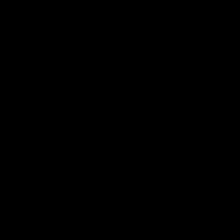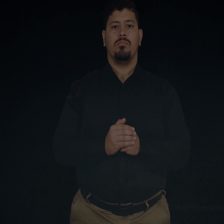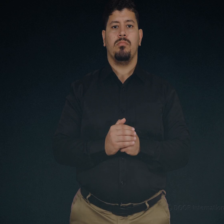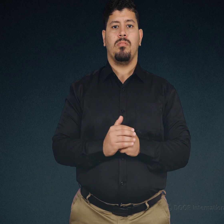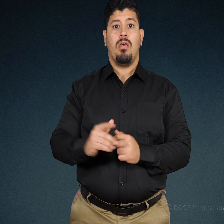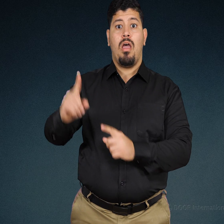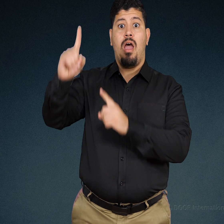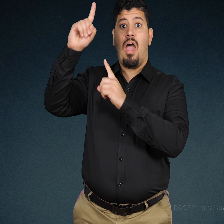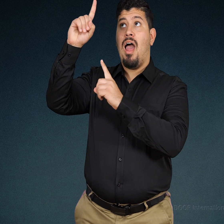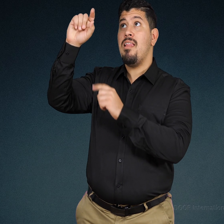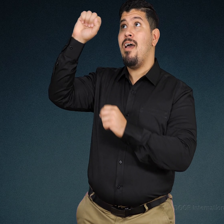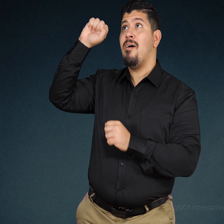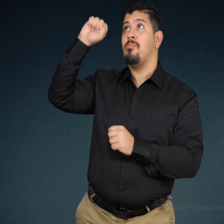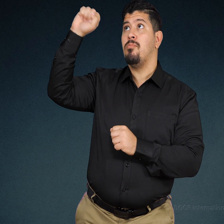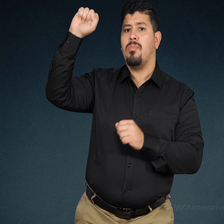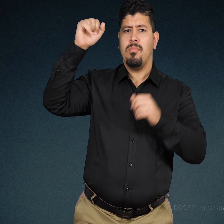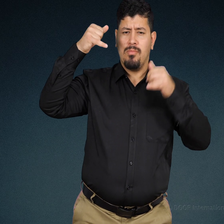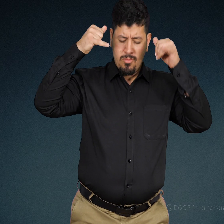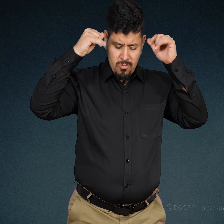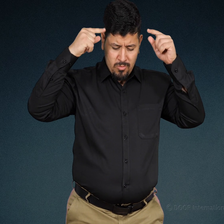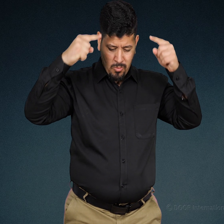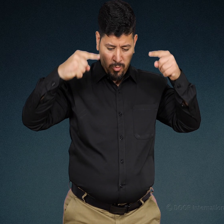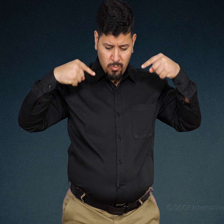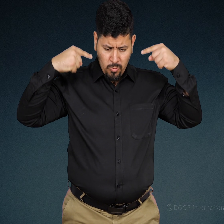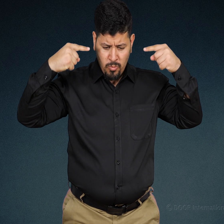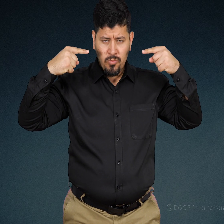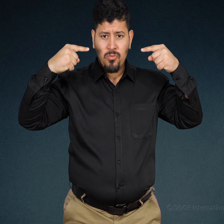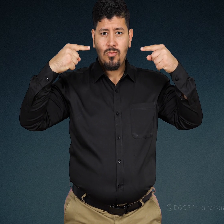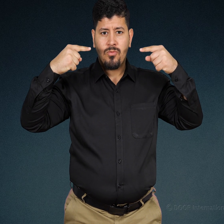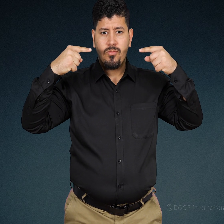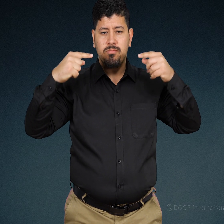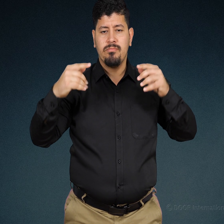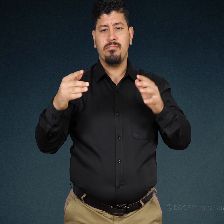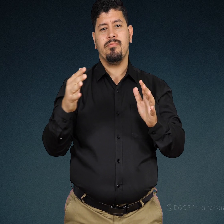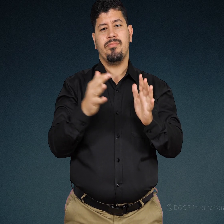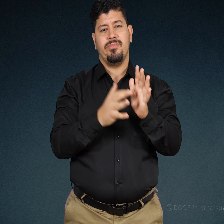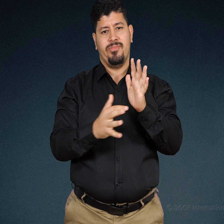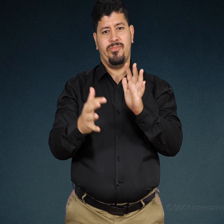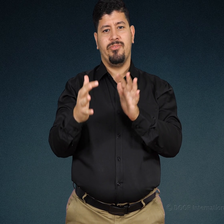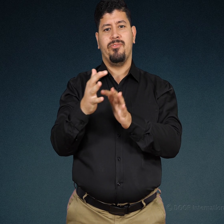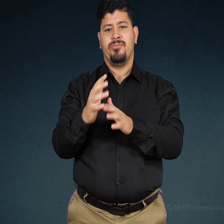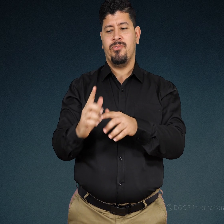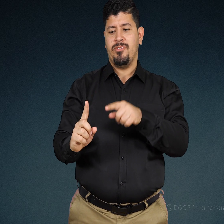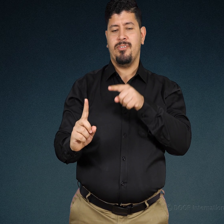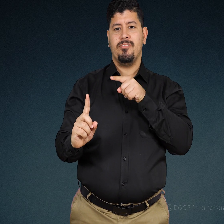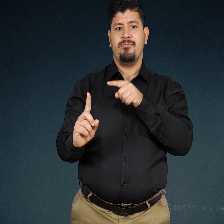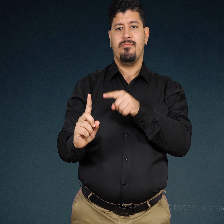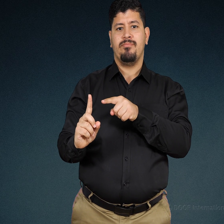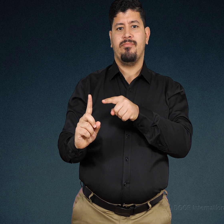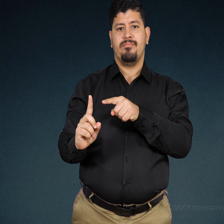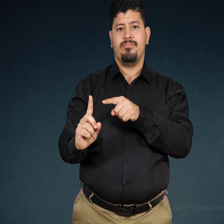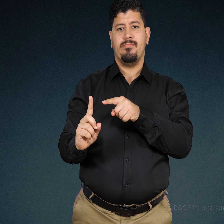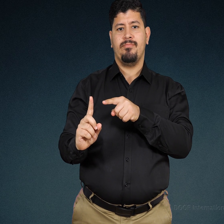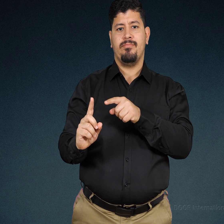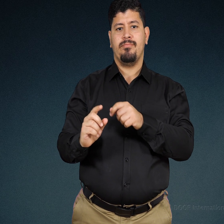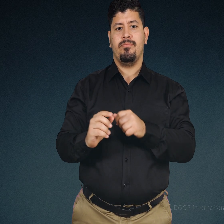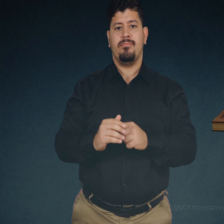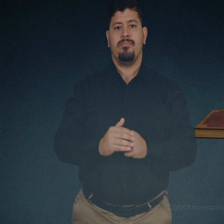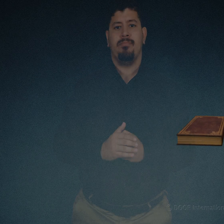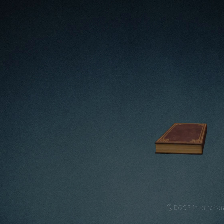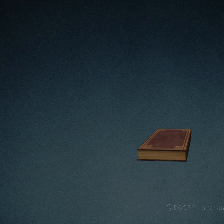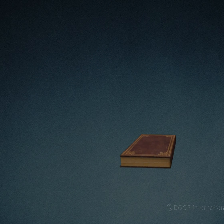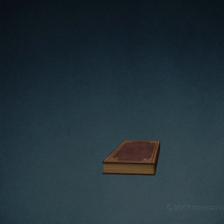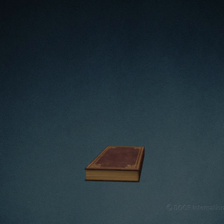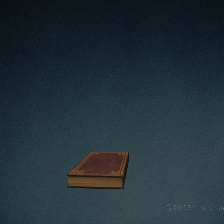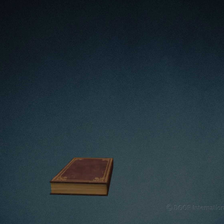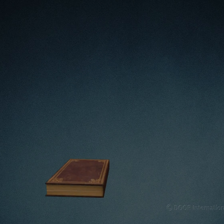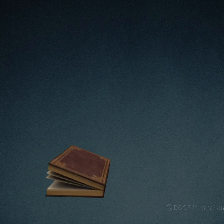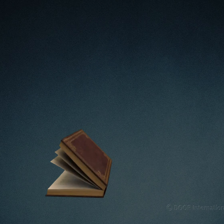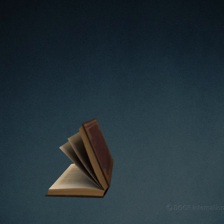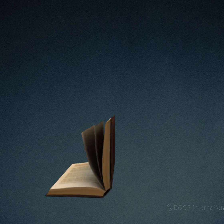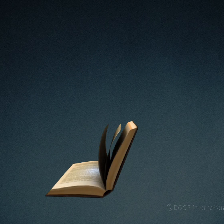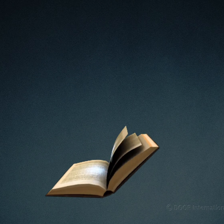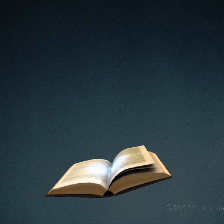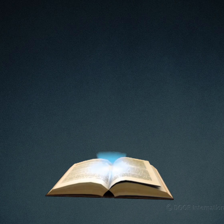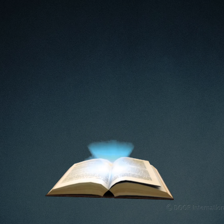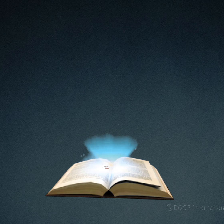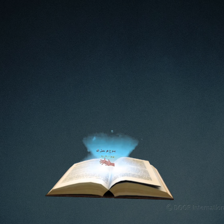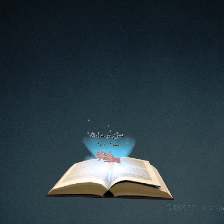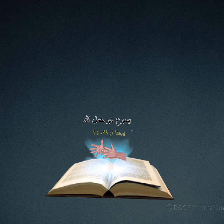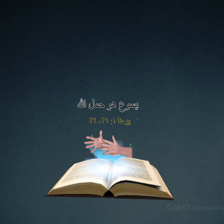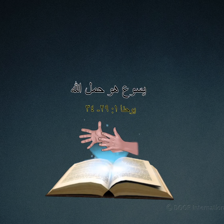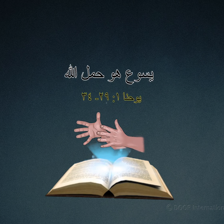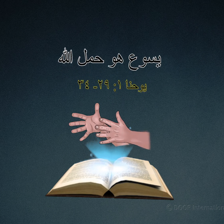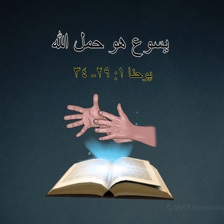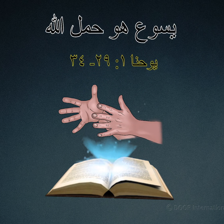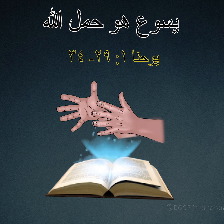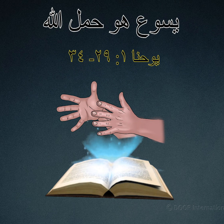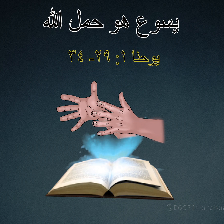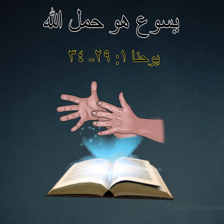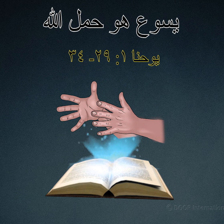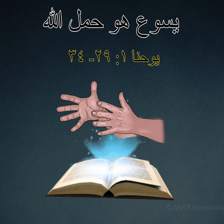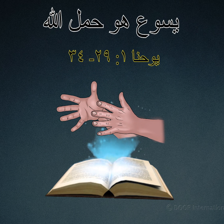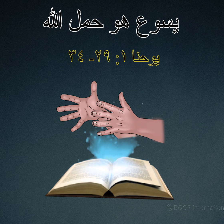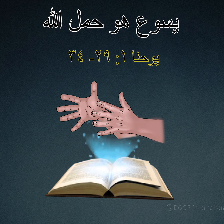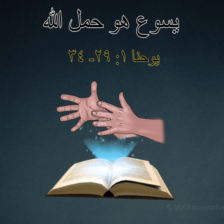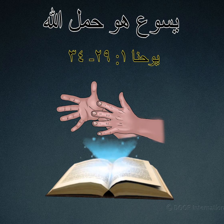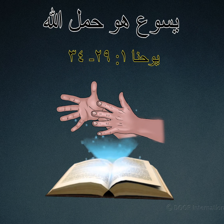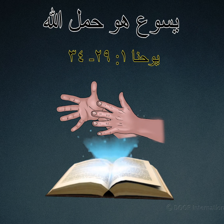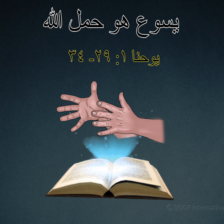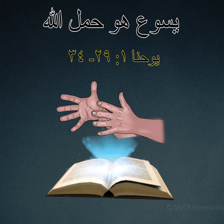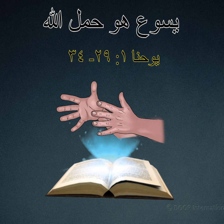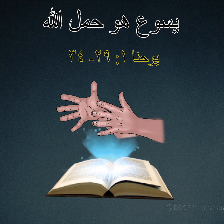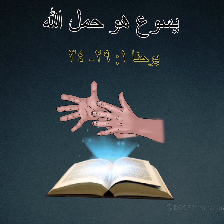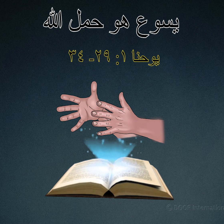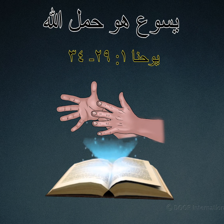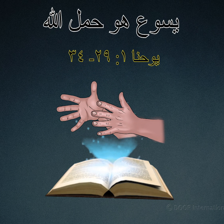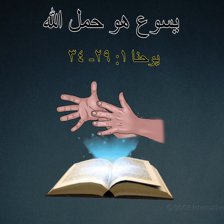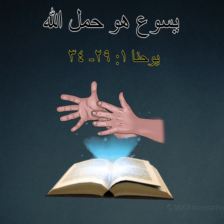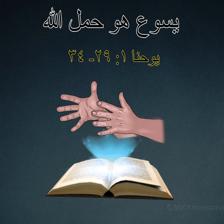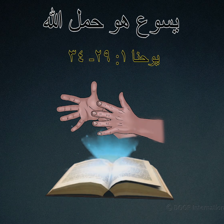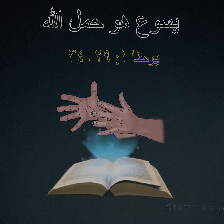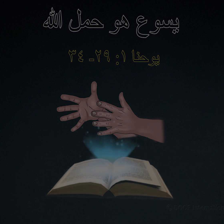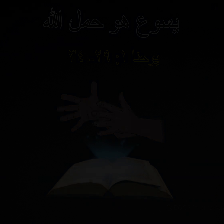Jesus is the lamb of God